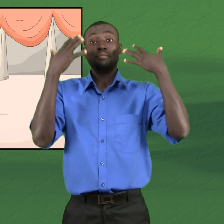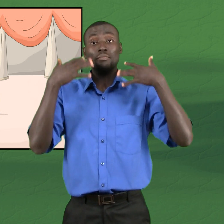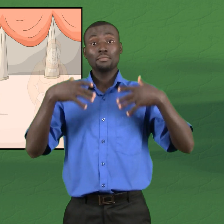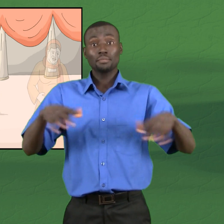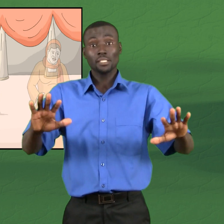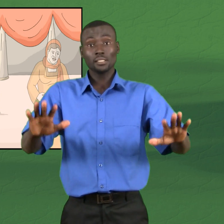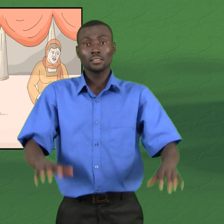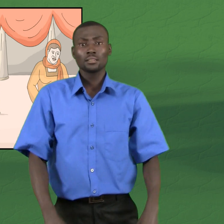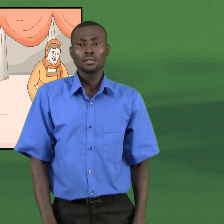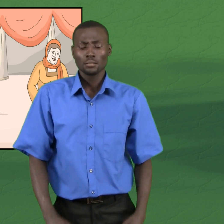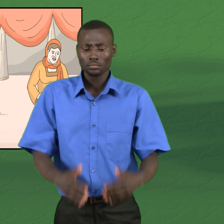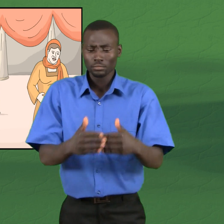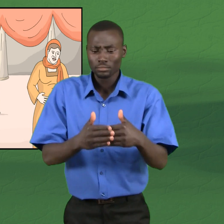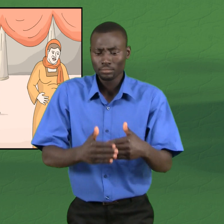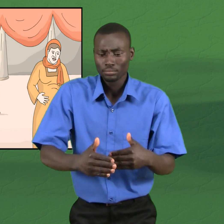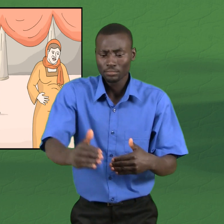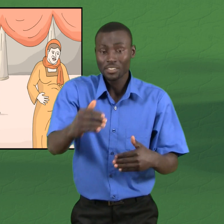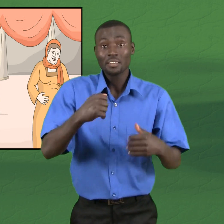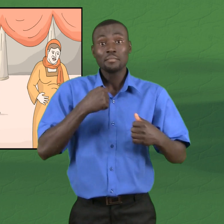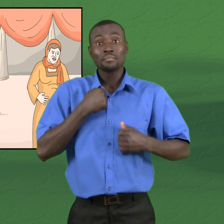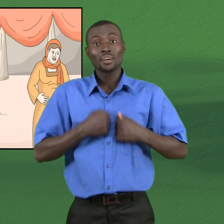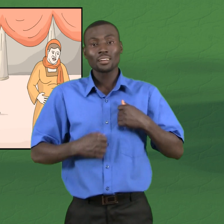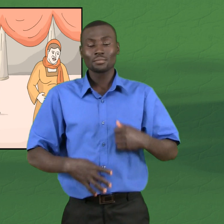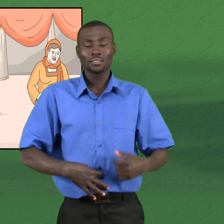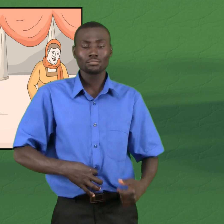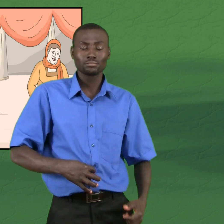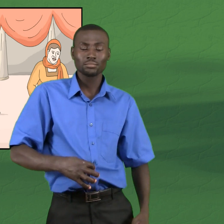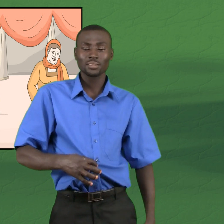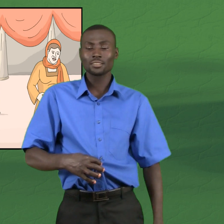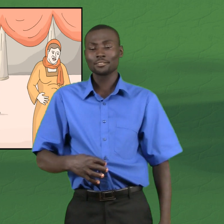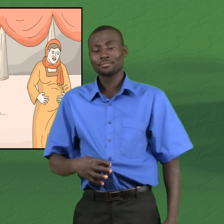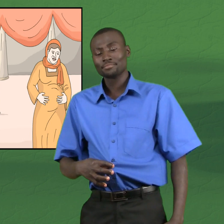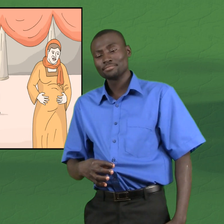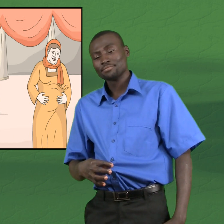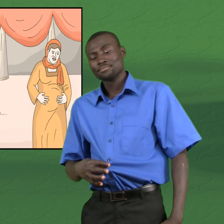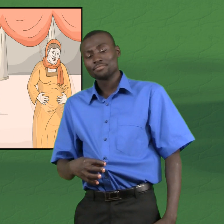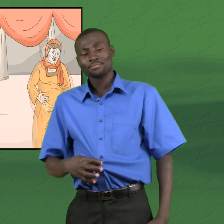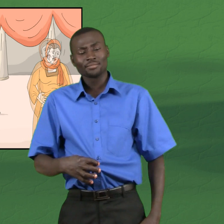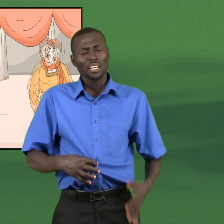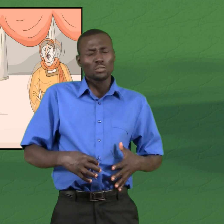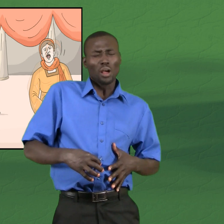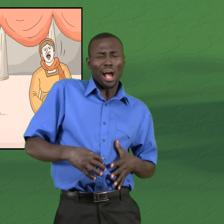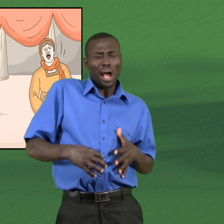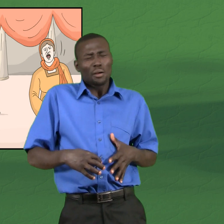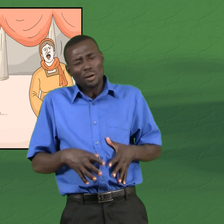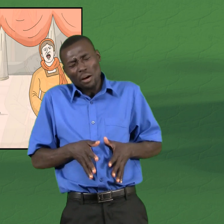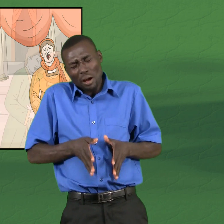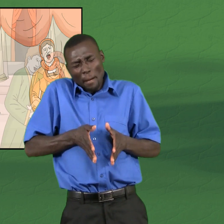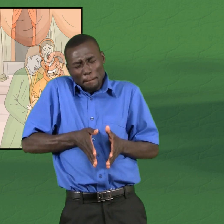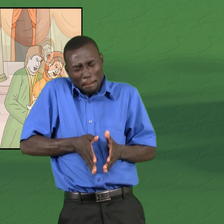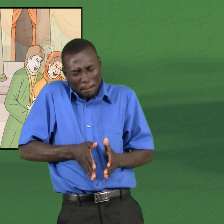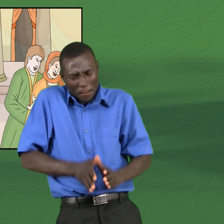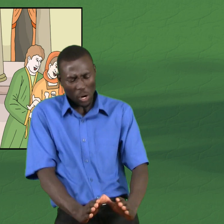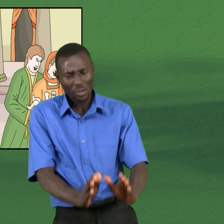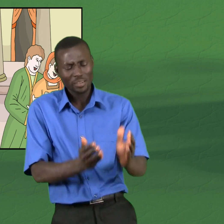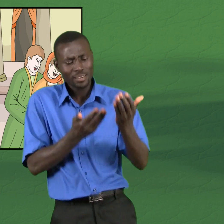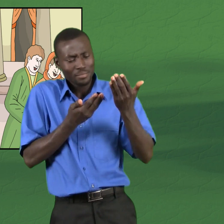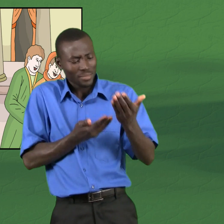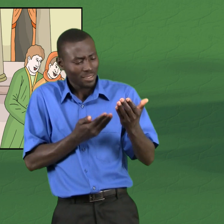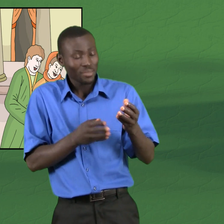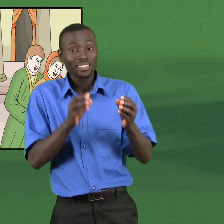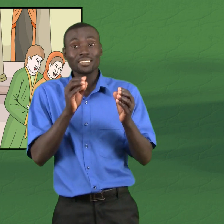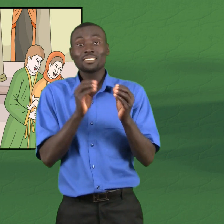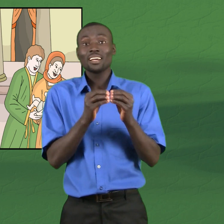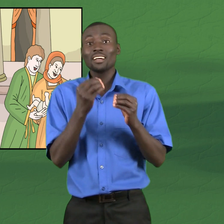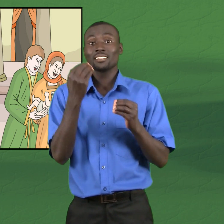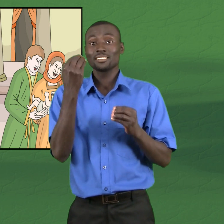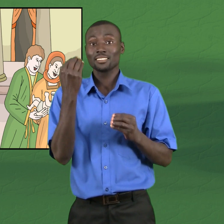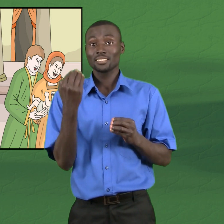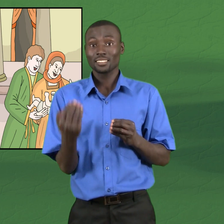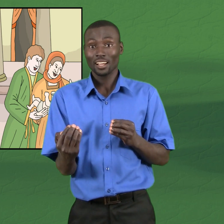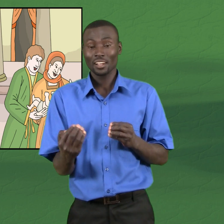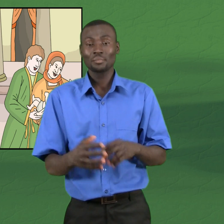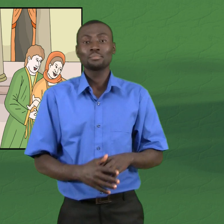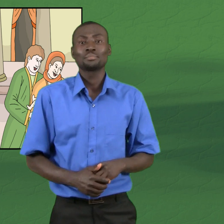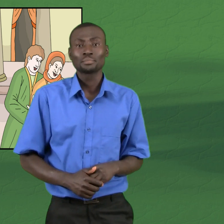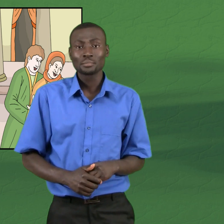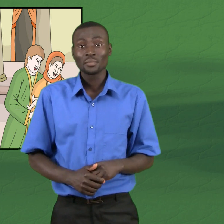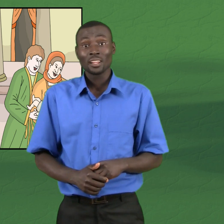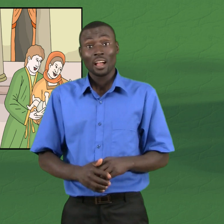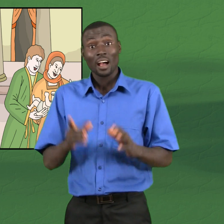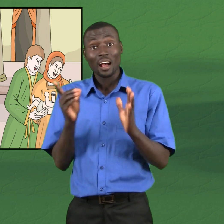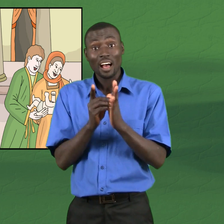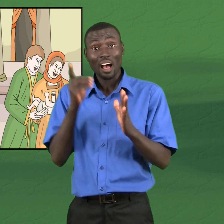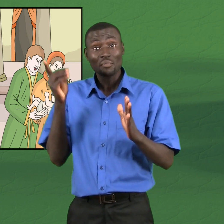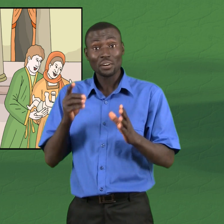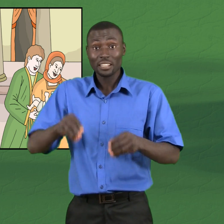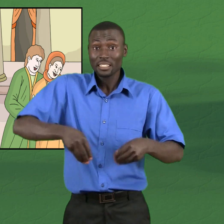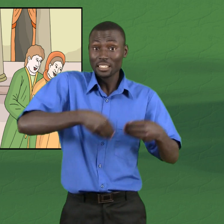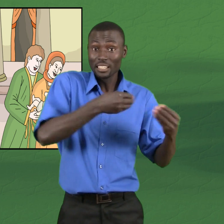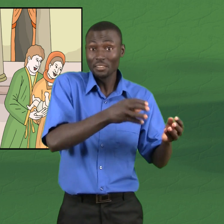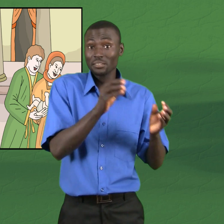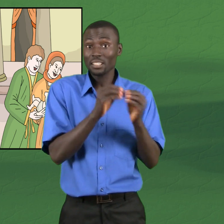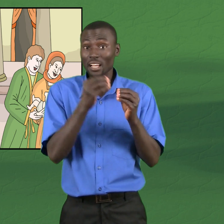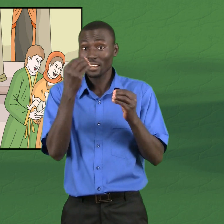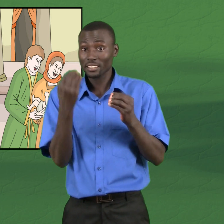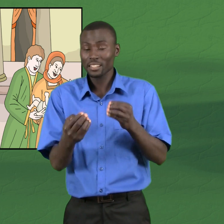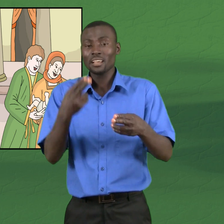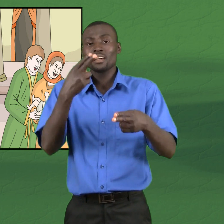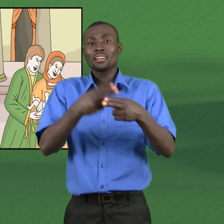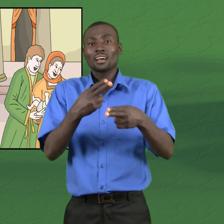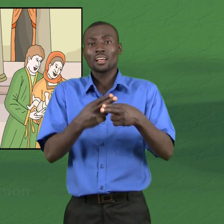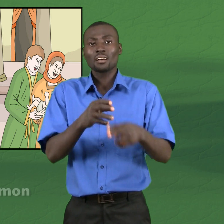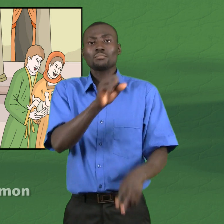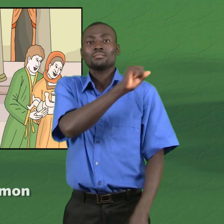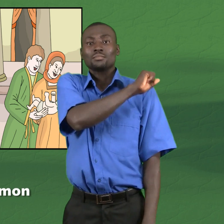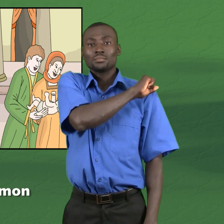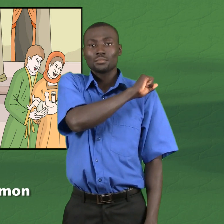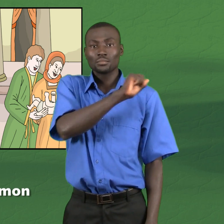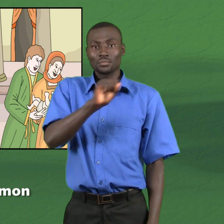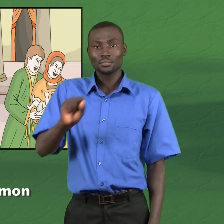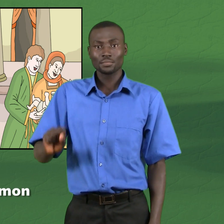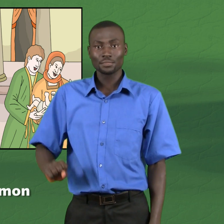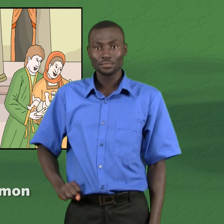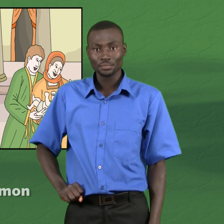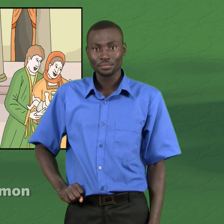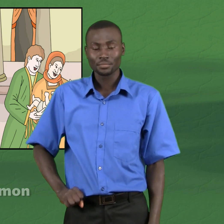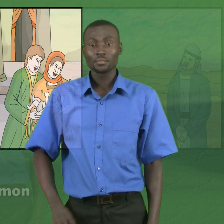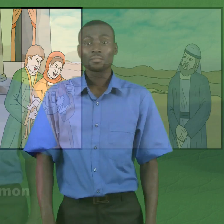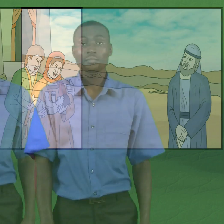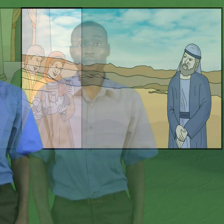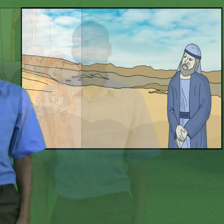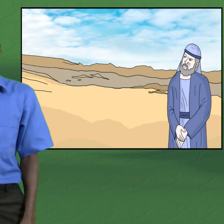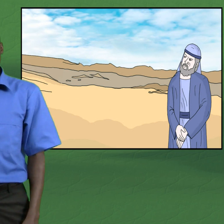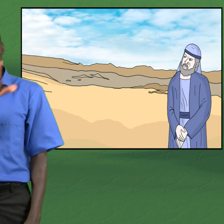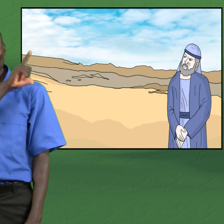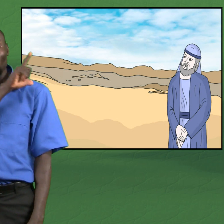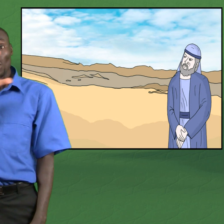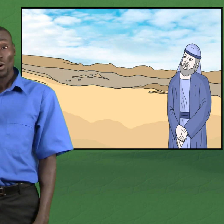So she gave birth to a son, and they named him Solomon.